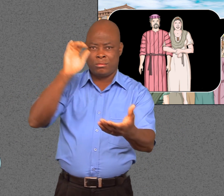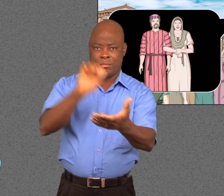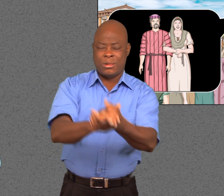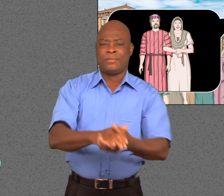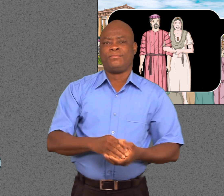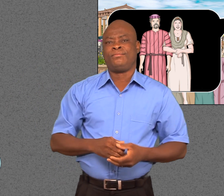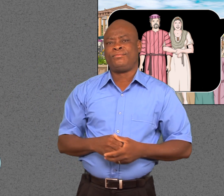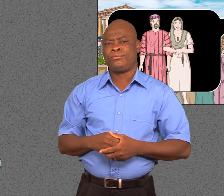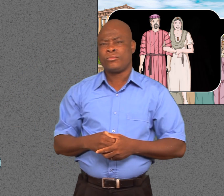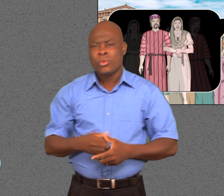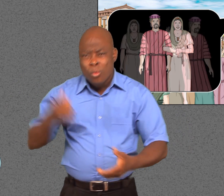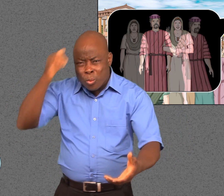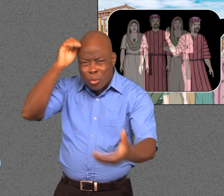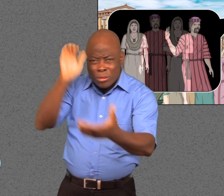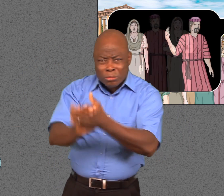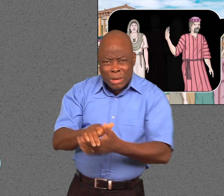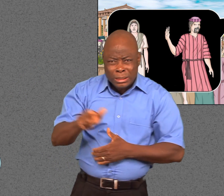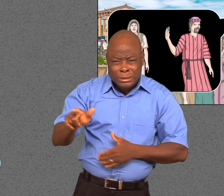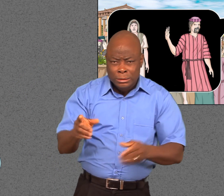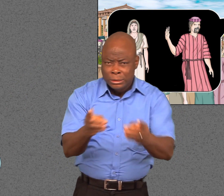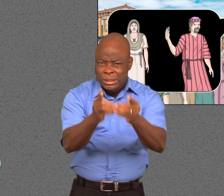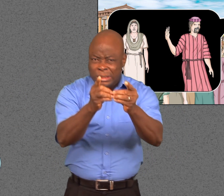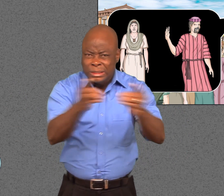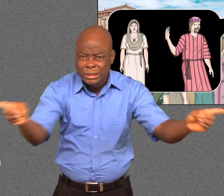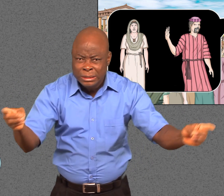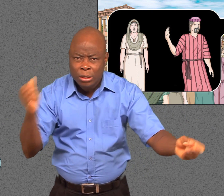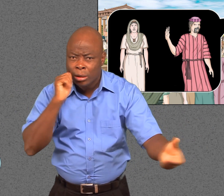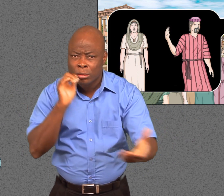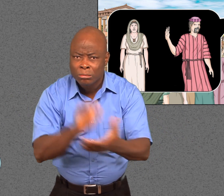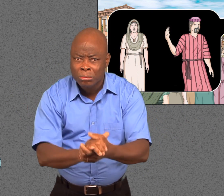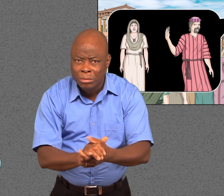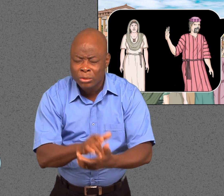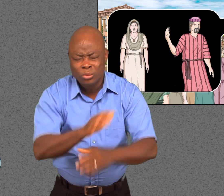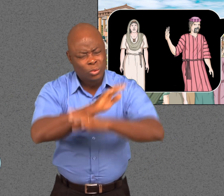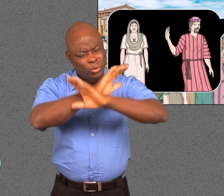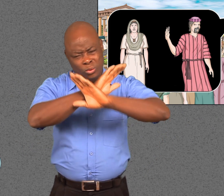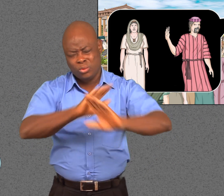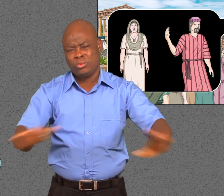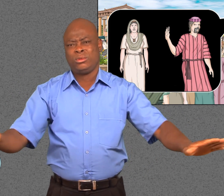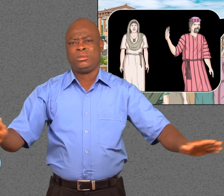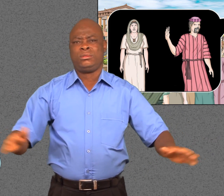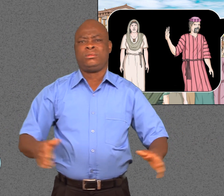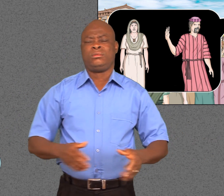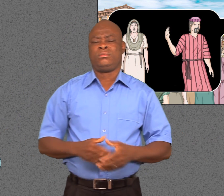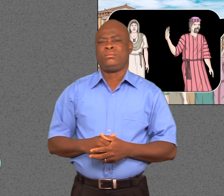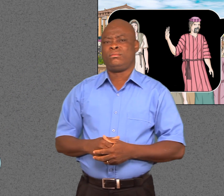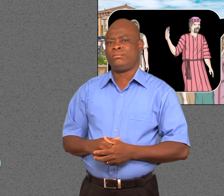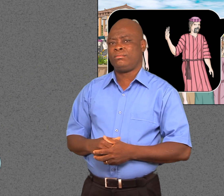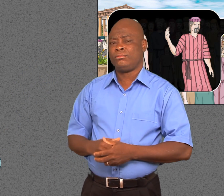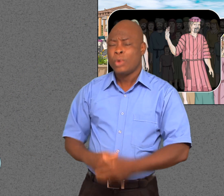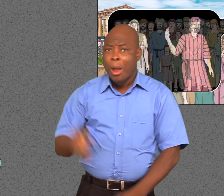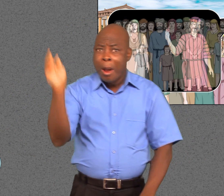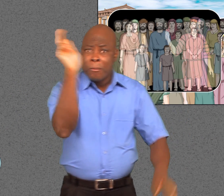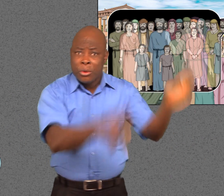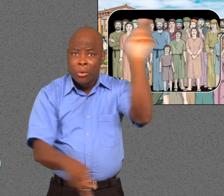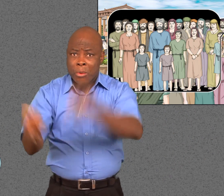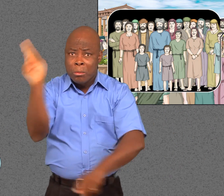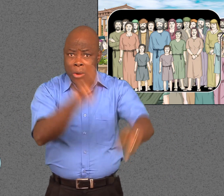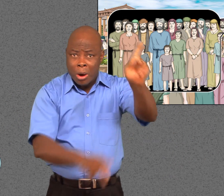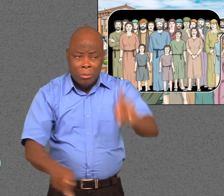And a husband must not divorce his wife.